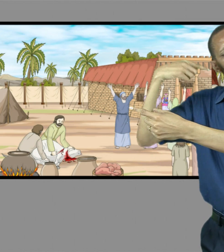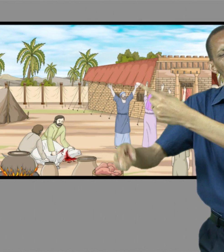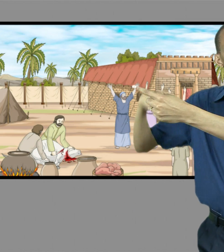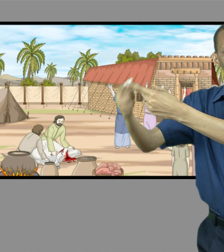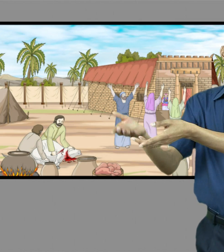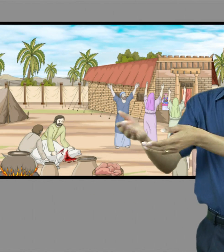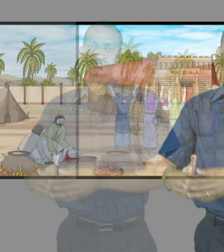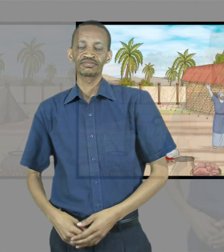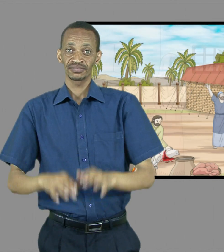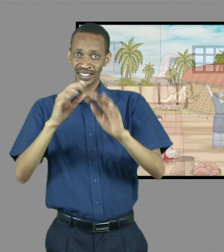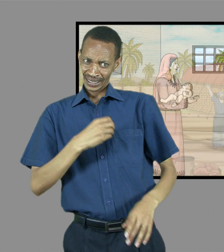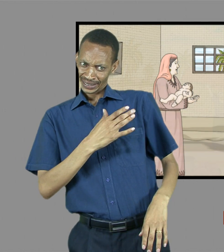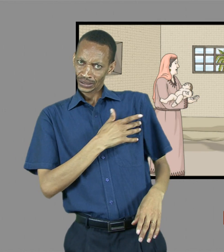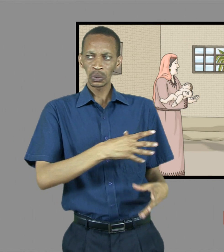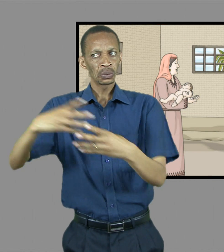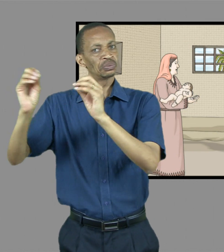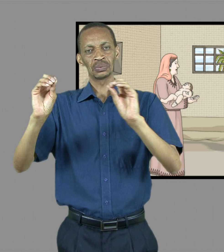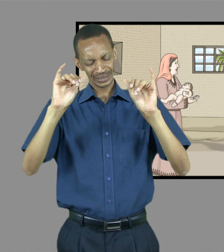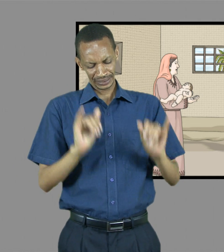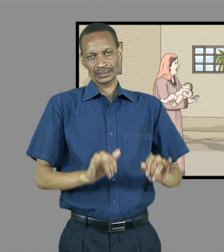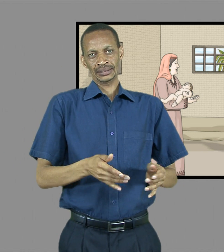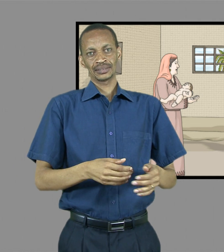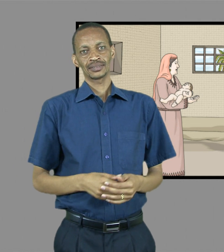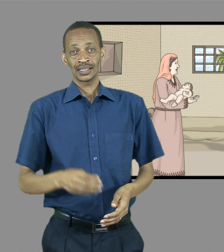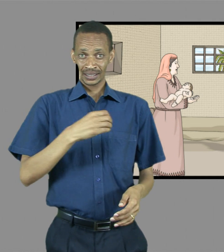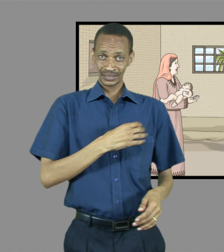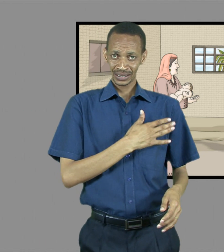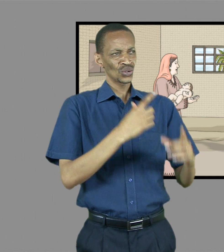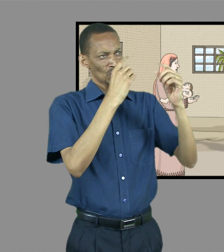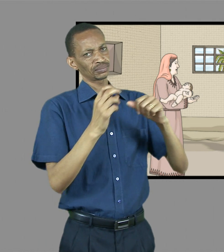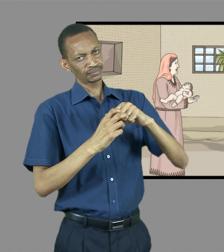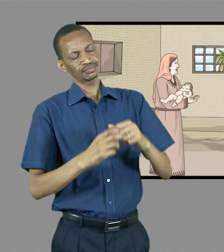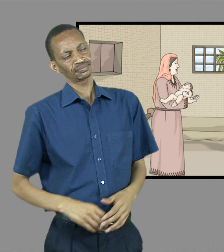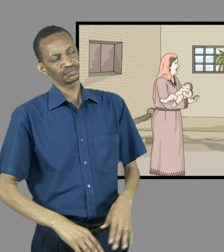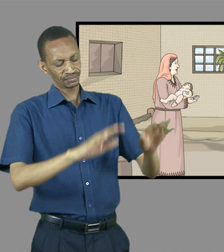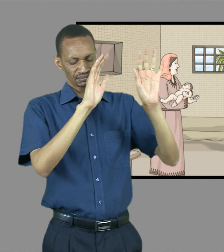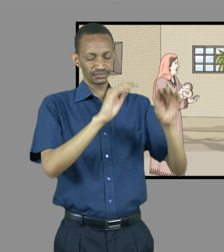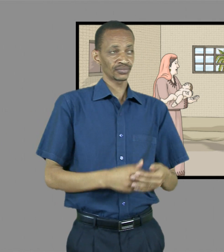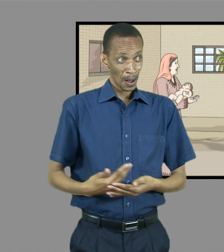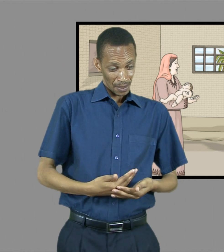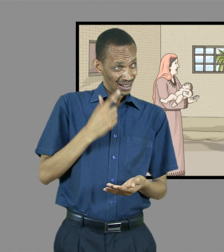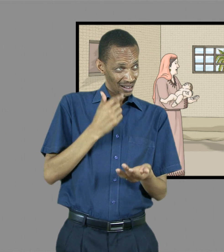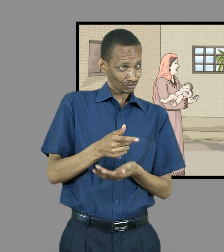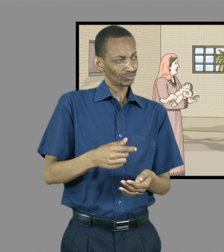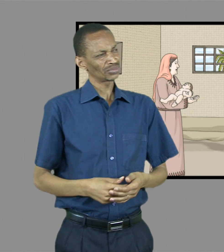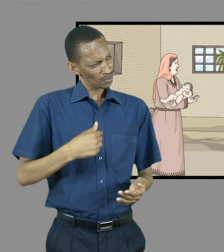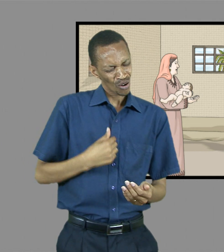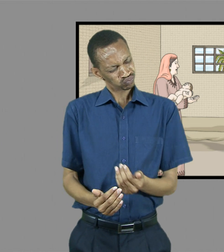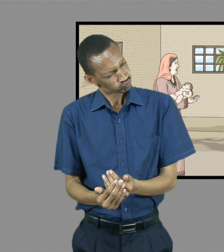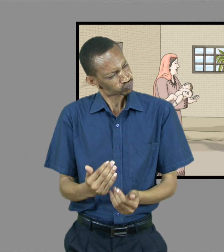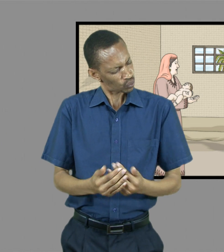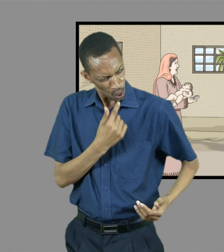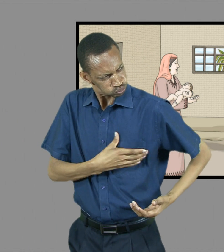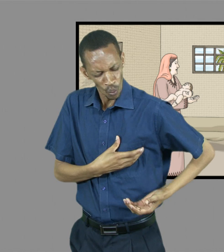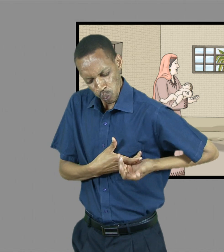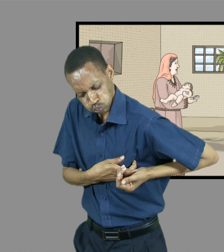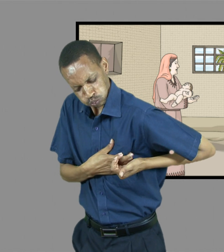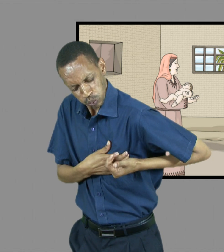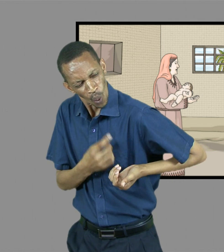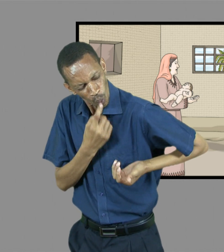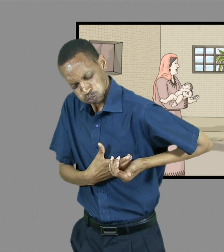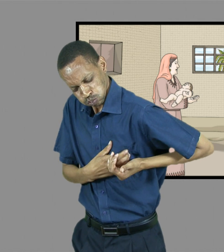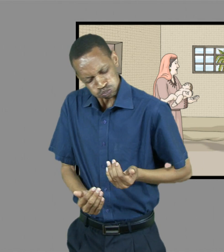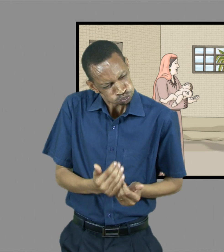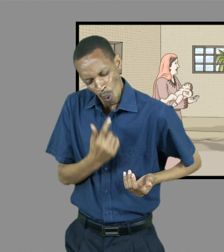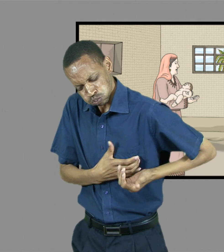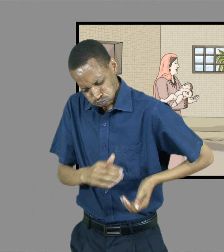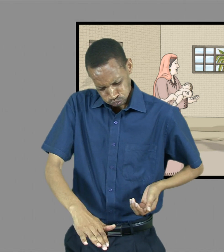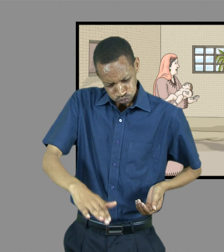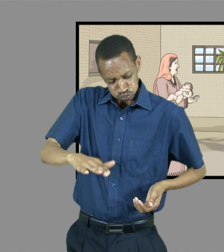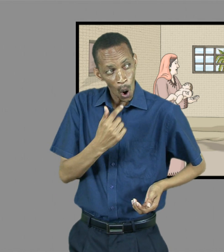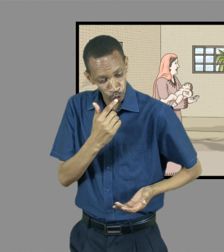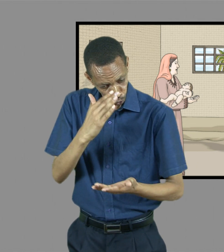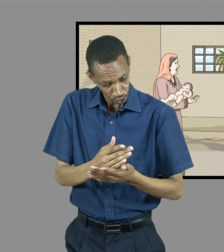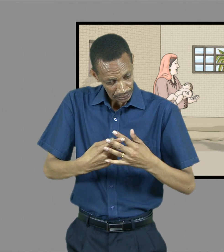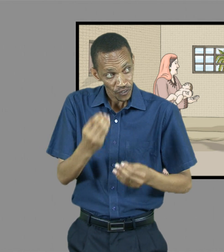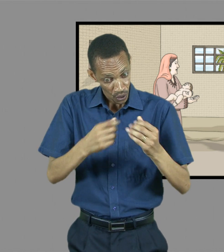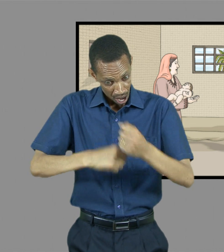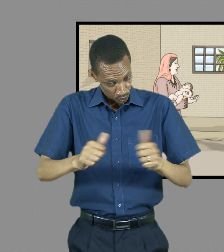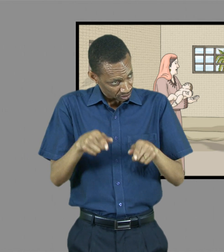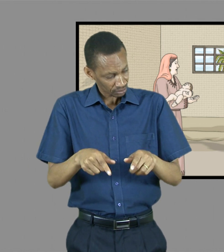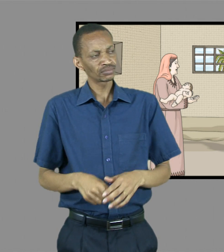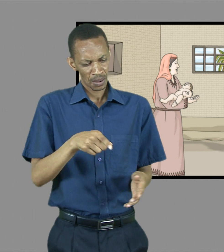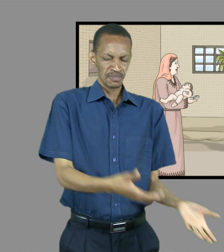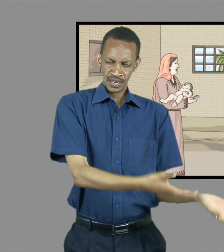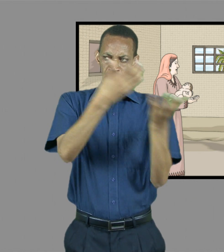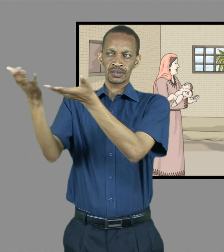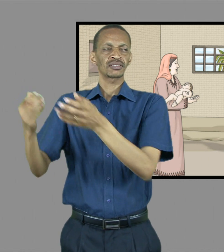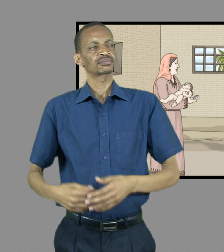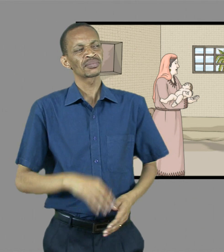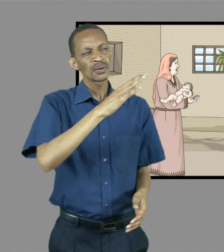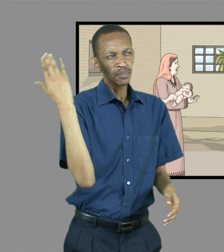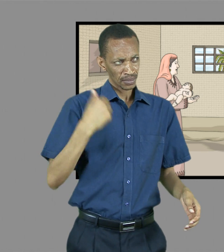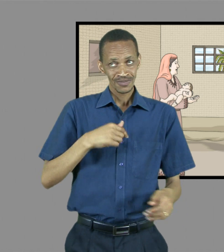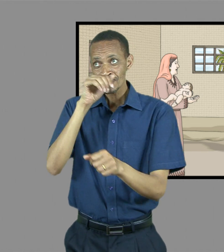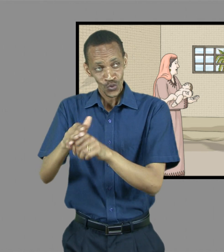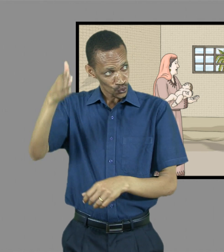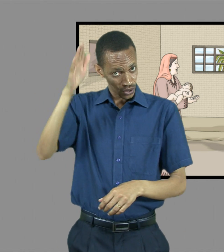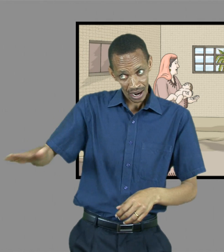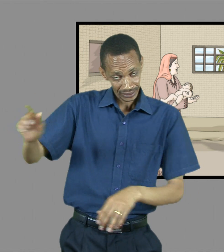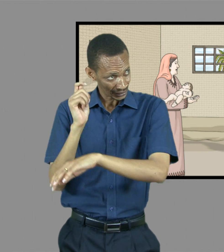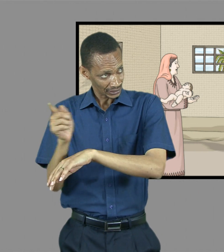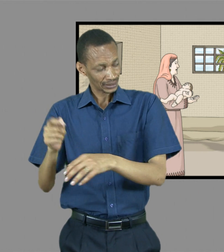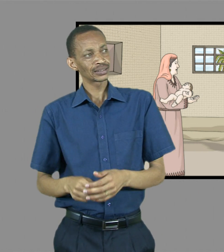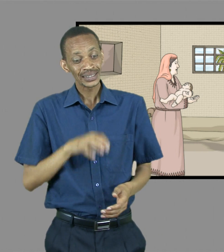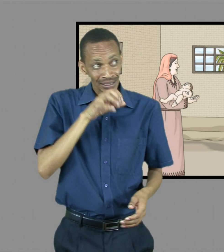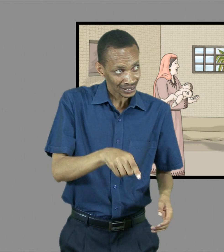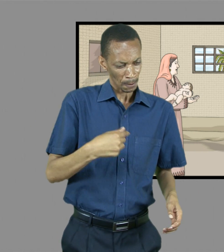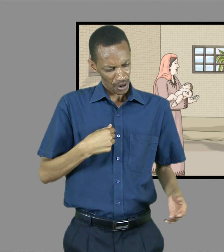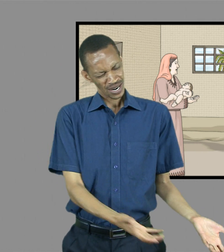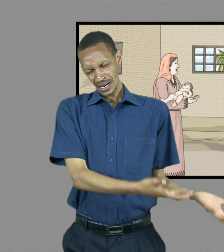“After the boy is weaned,” she said to her husband, “I will take him to appear before the LORD and to stay there permanently.”